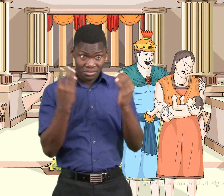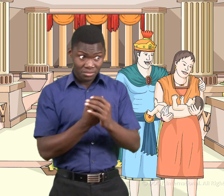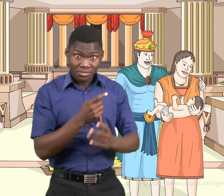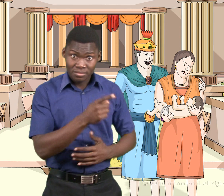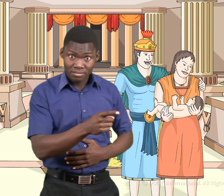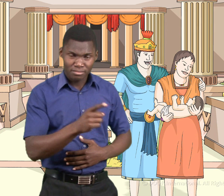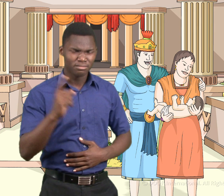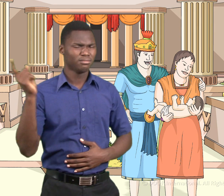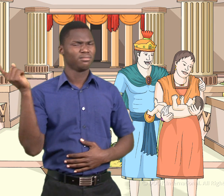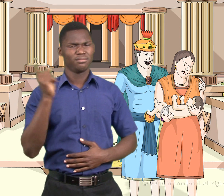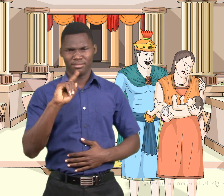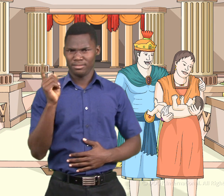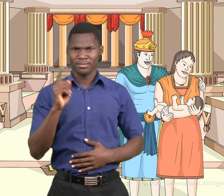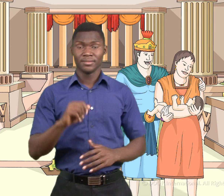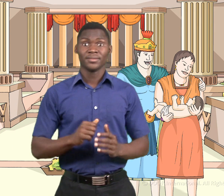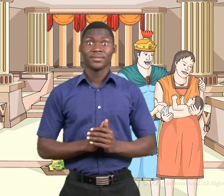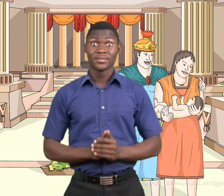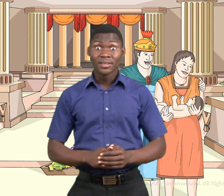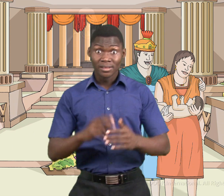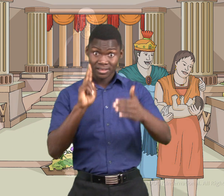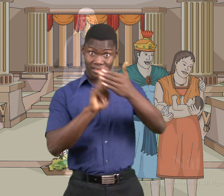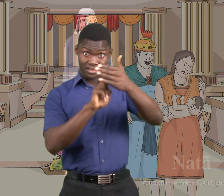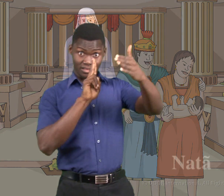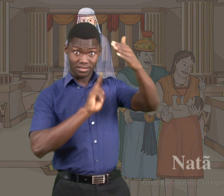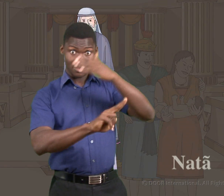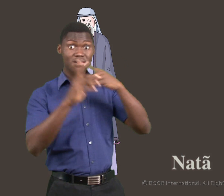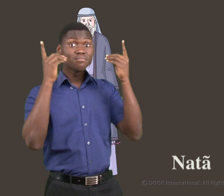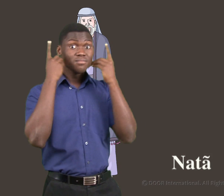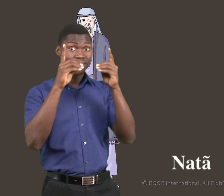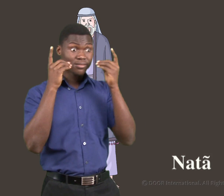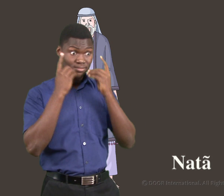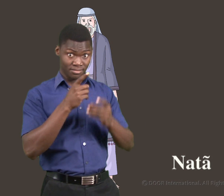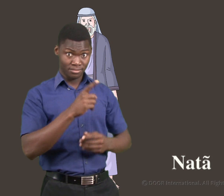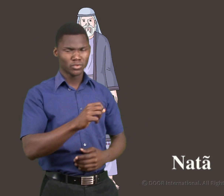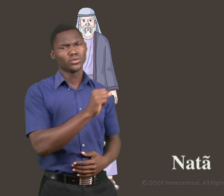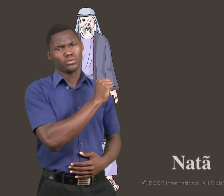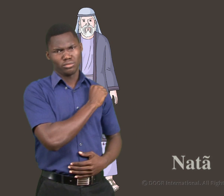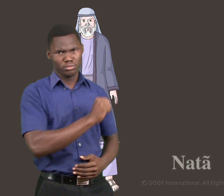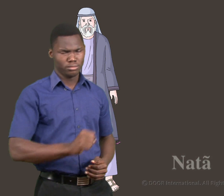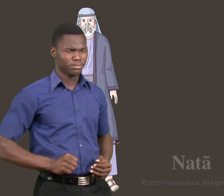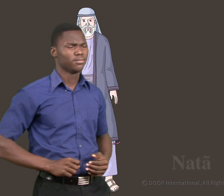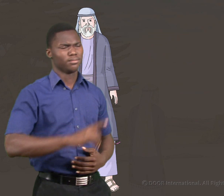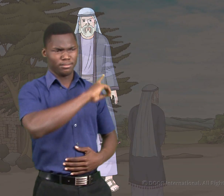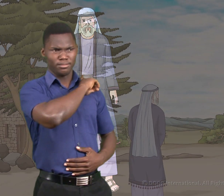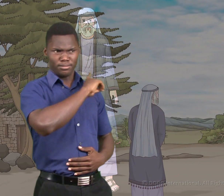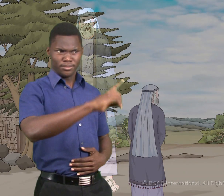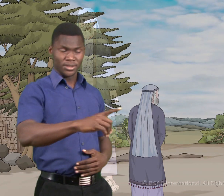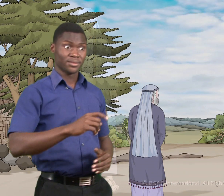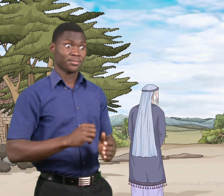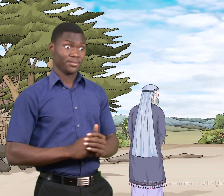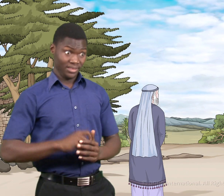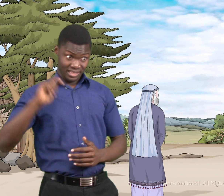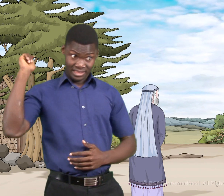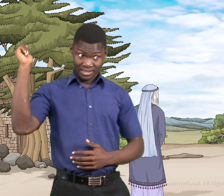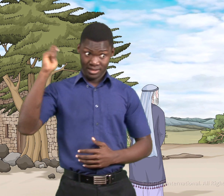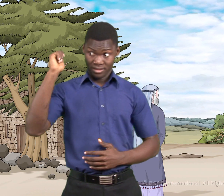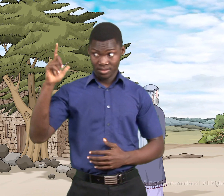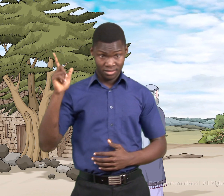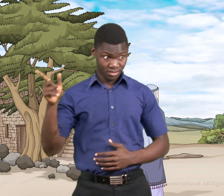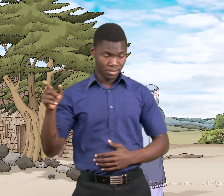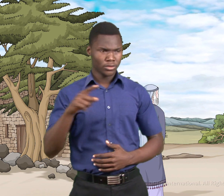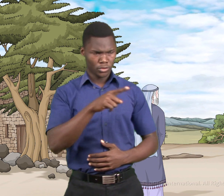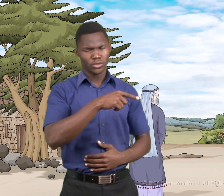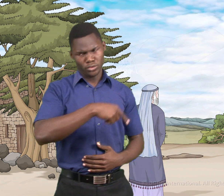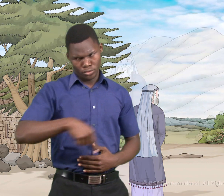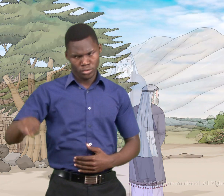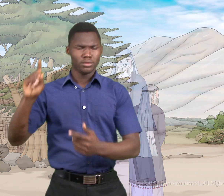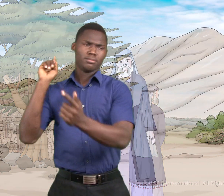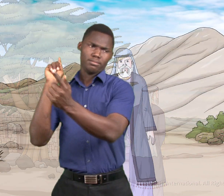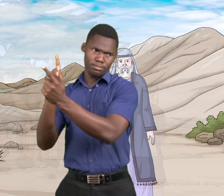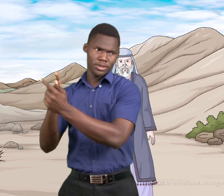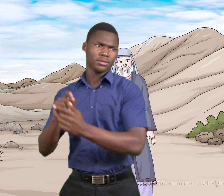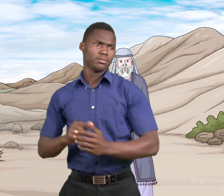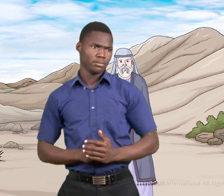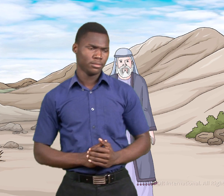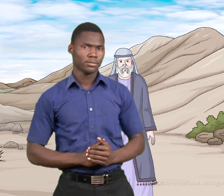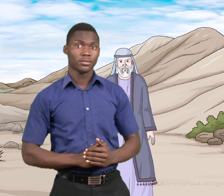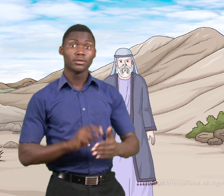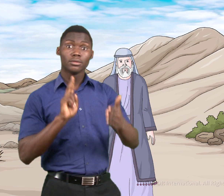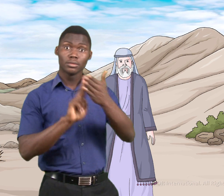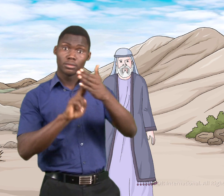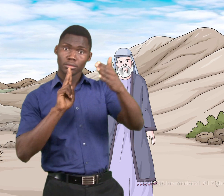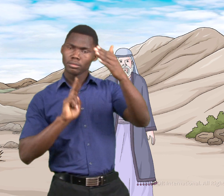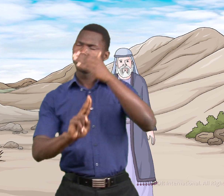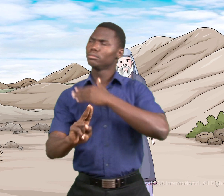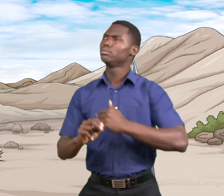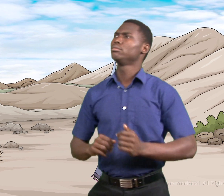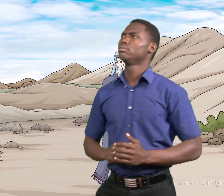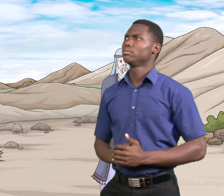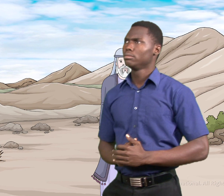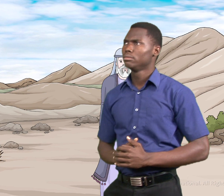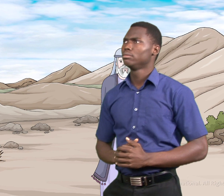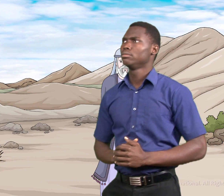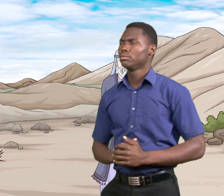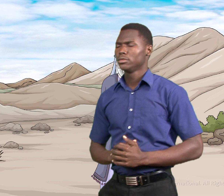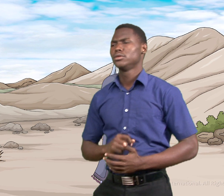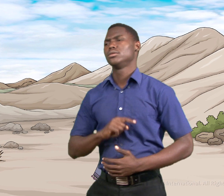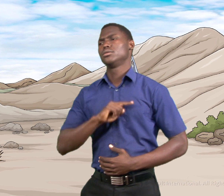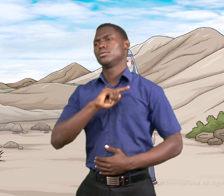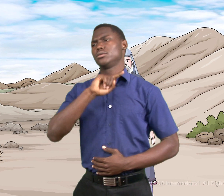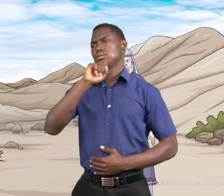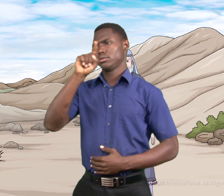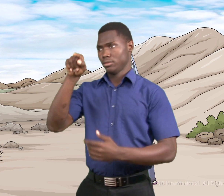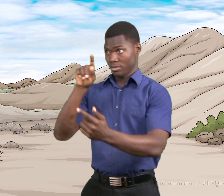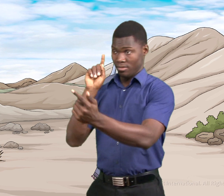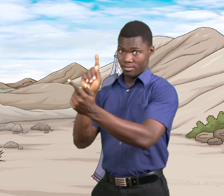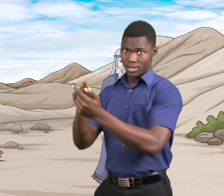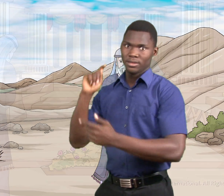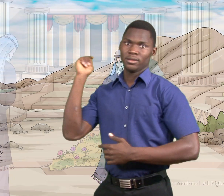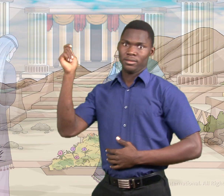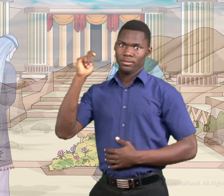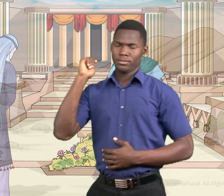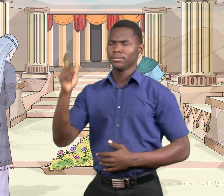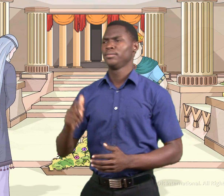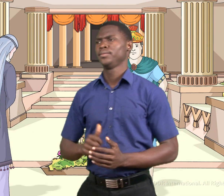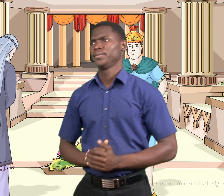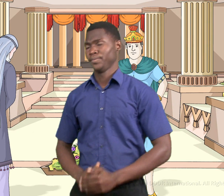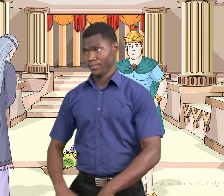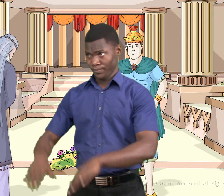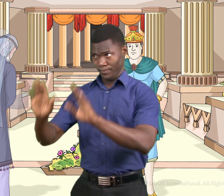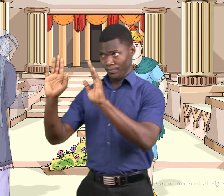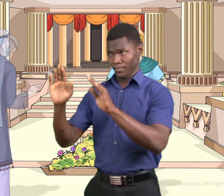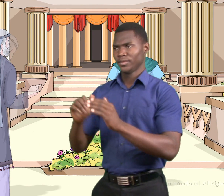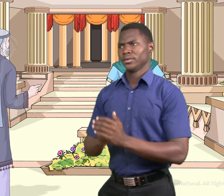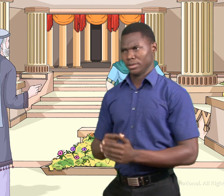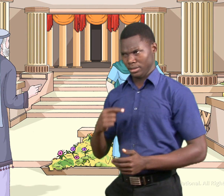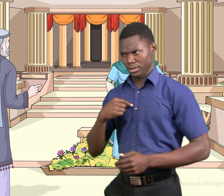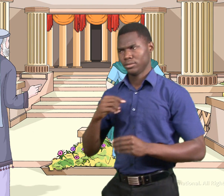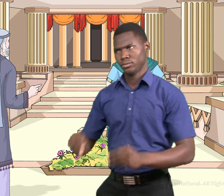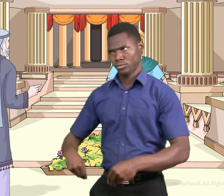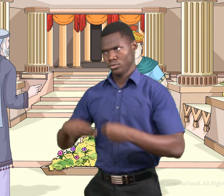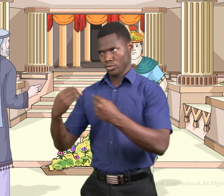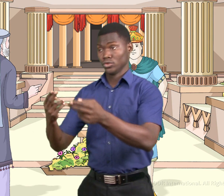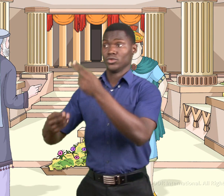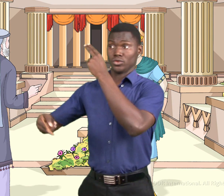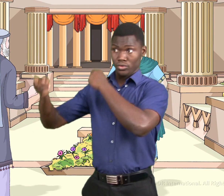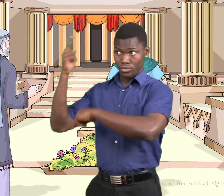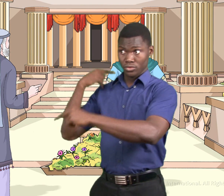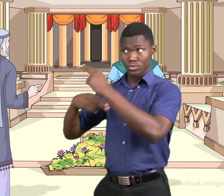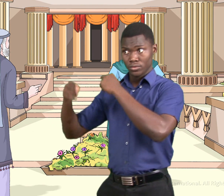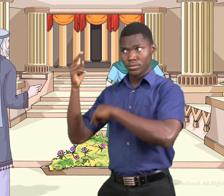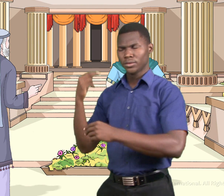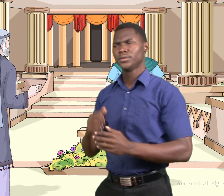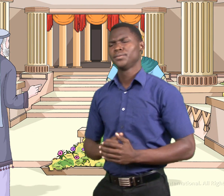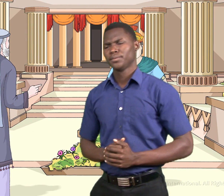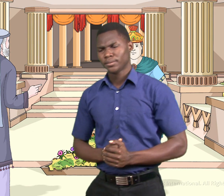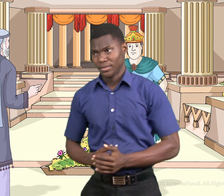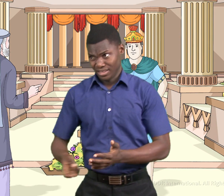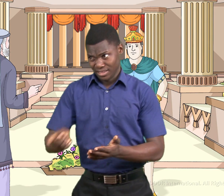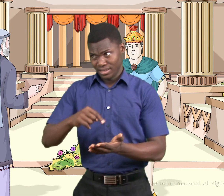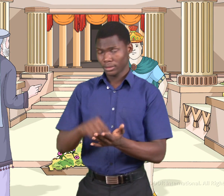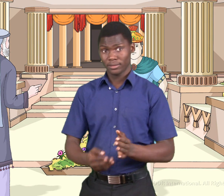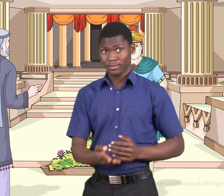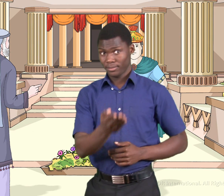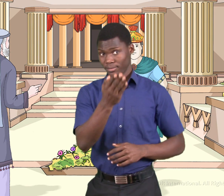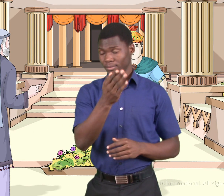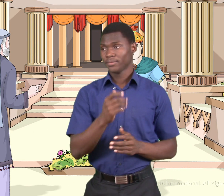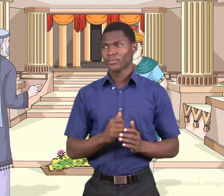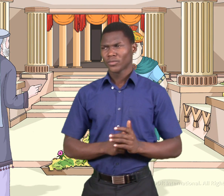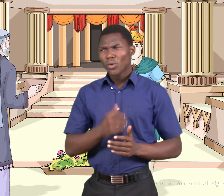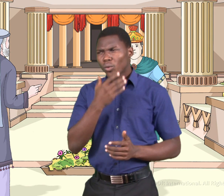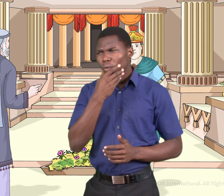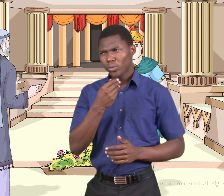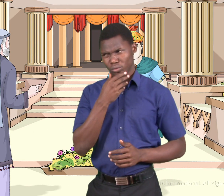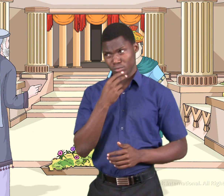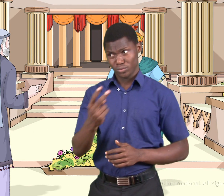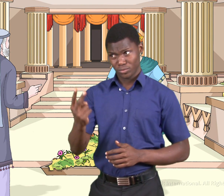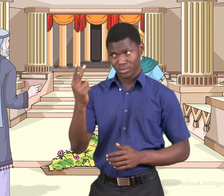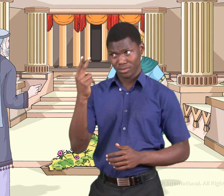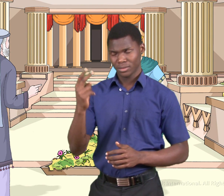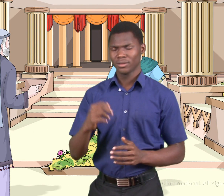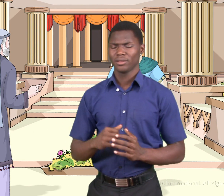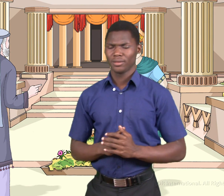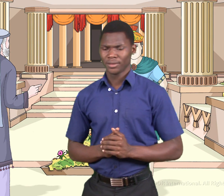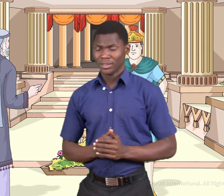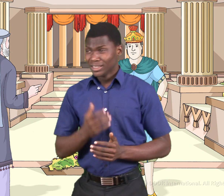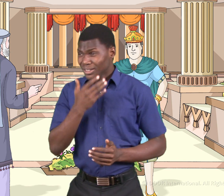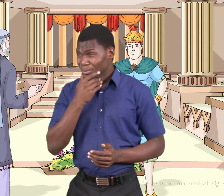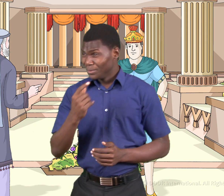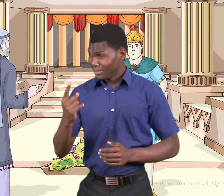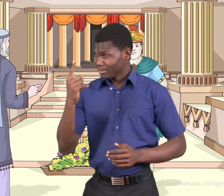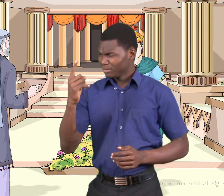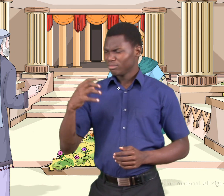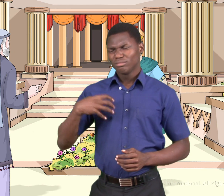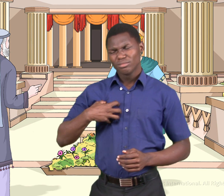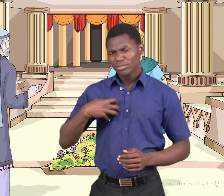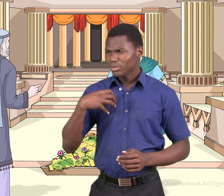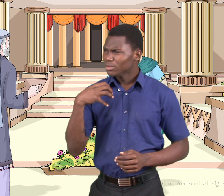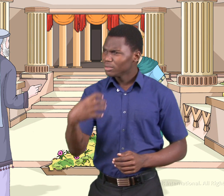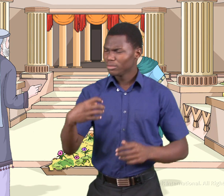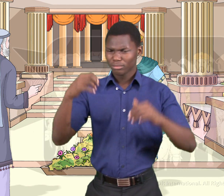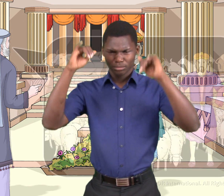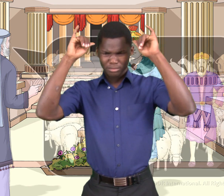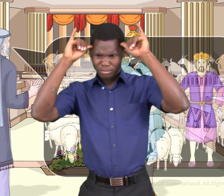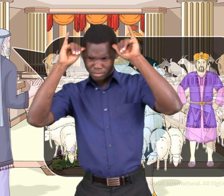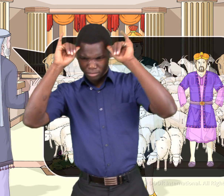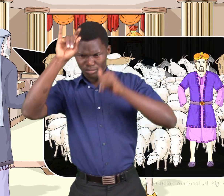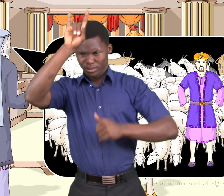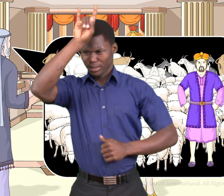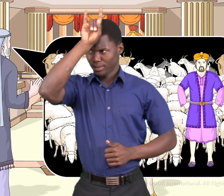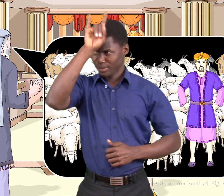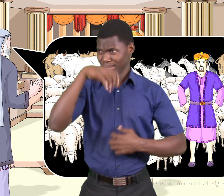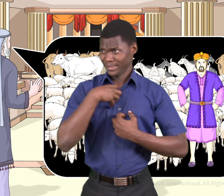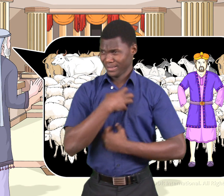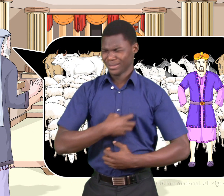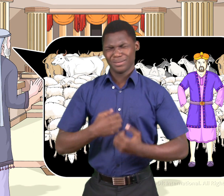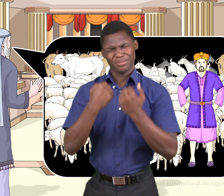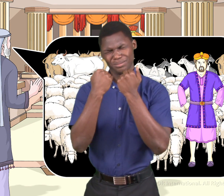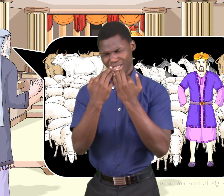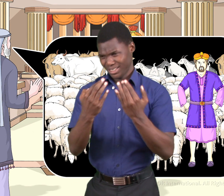Then the LORD sent Nathan to David, and when he arrived, he said, “There were two men in a certain city, one rich and the other poor.